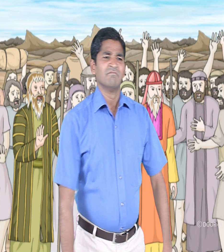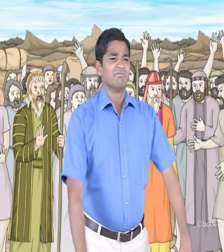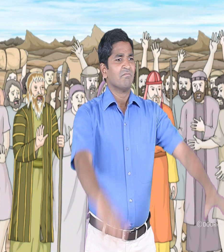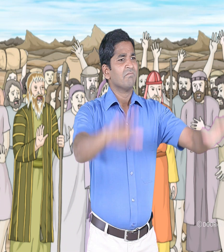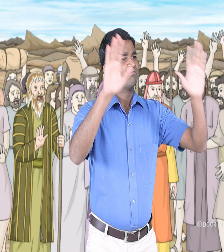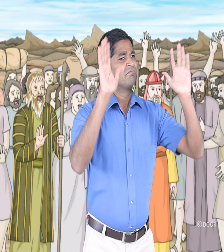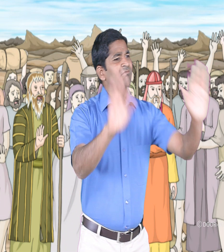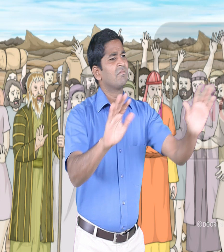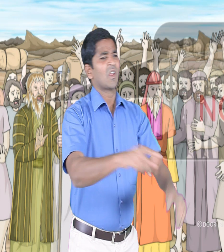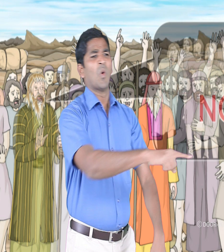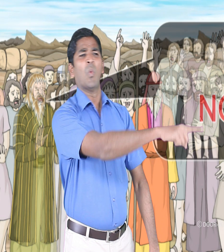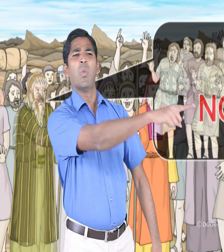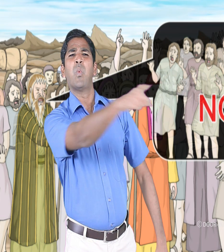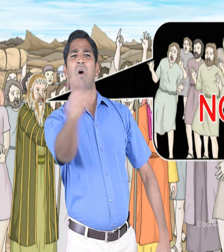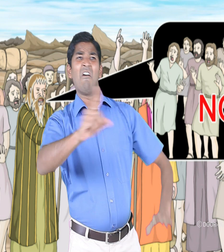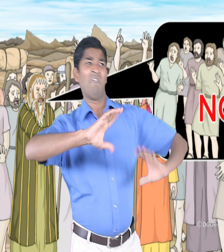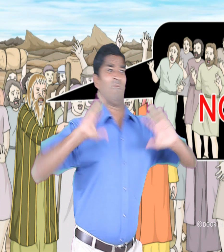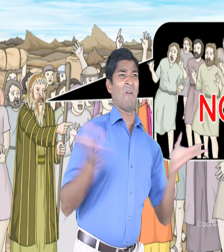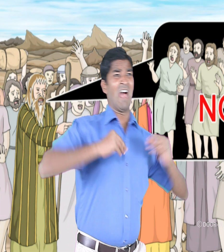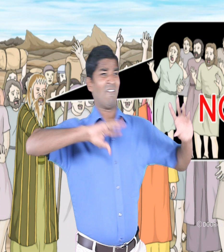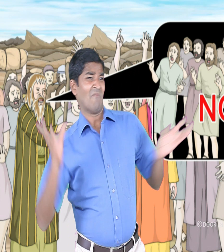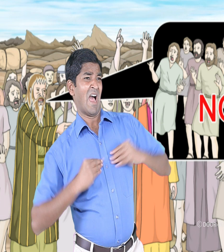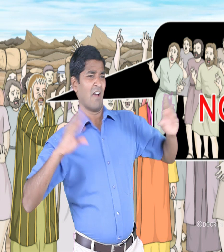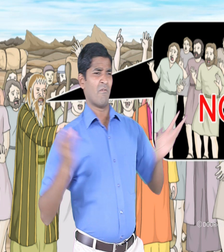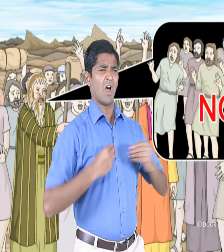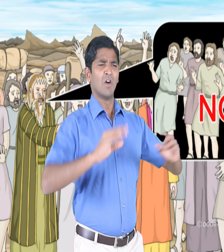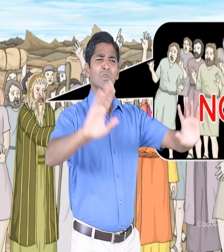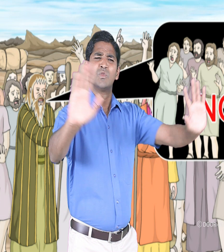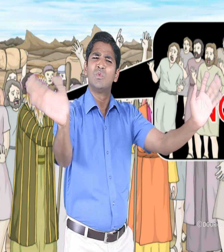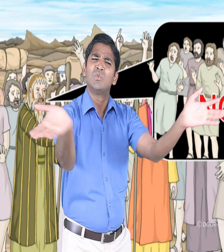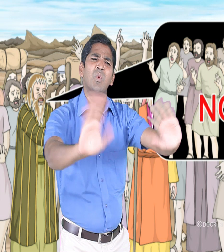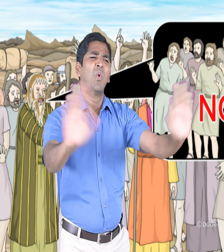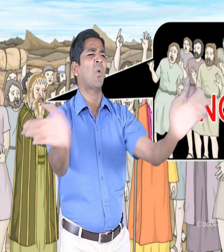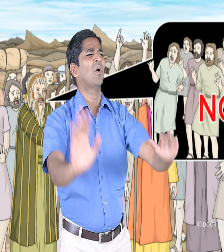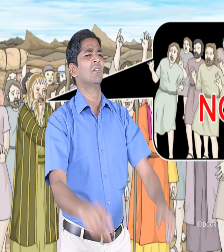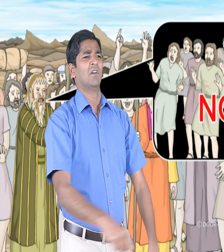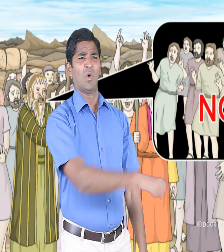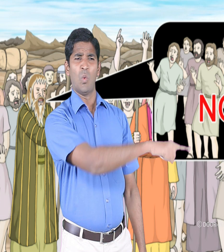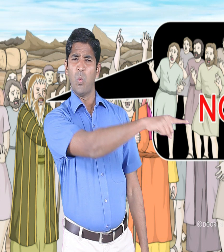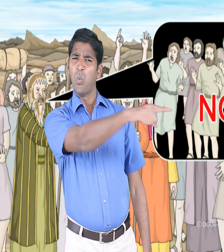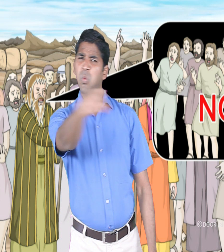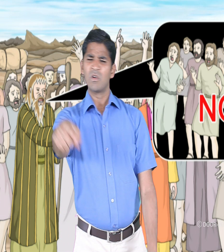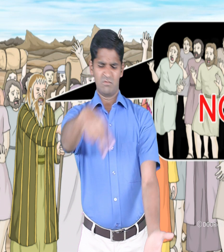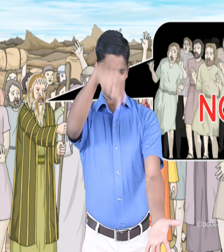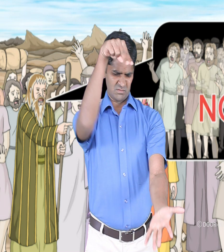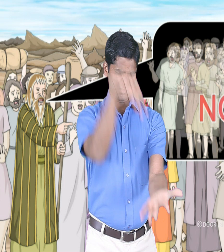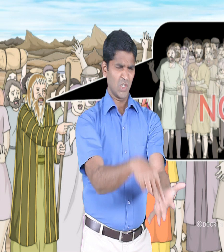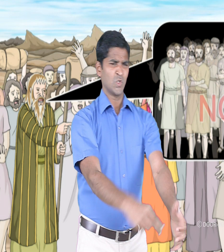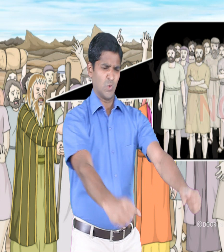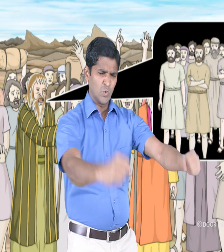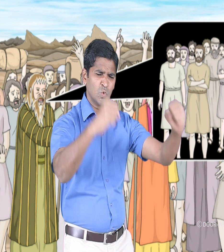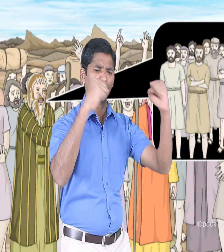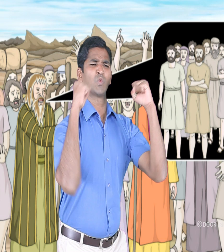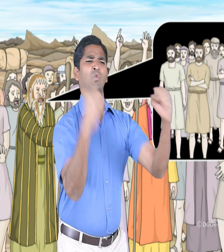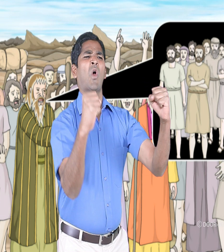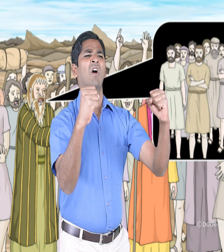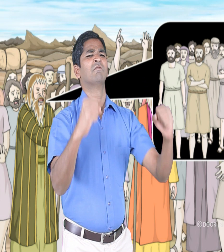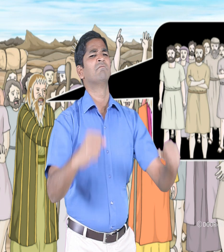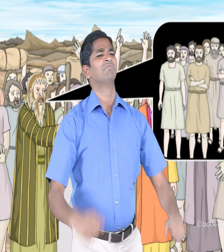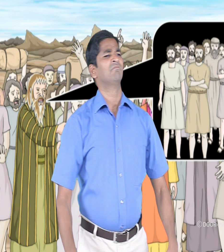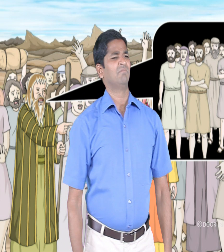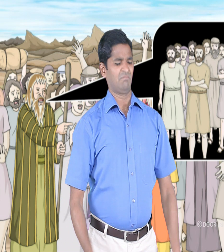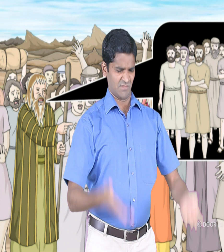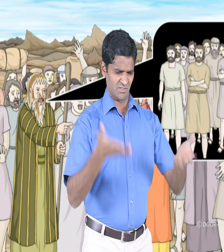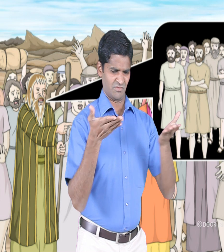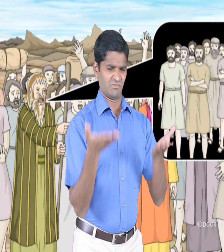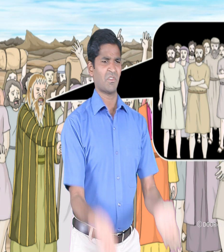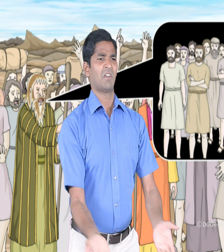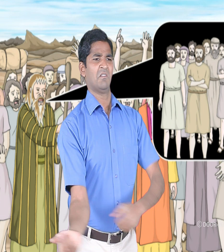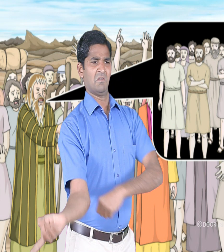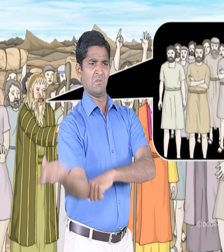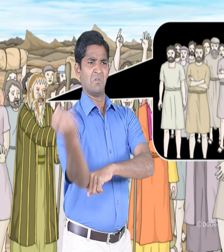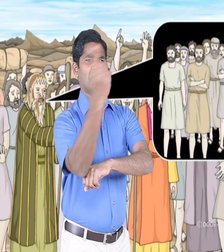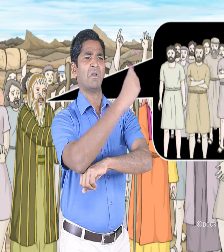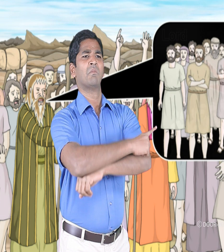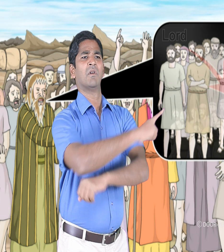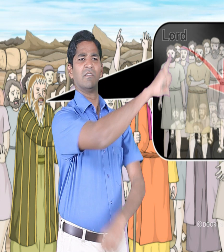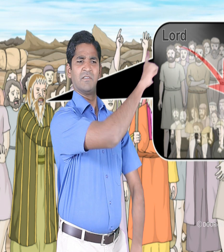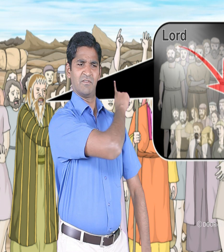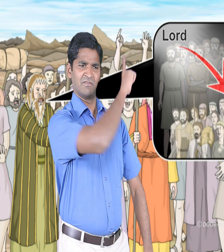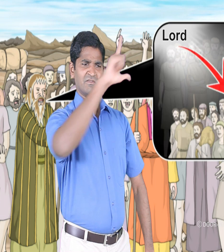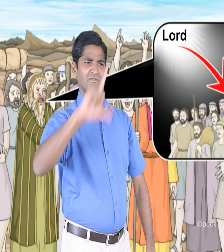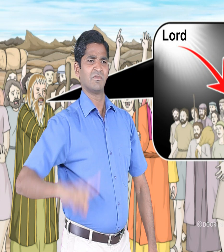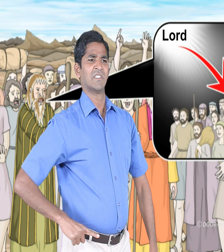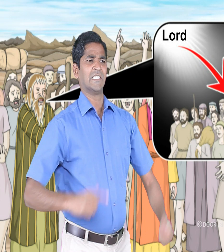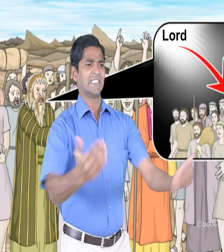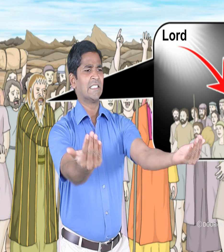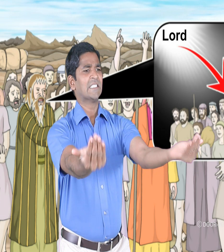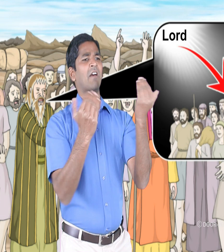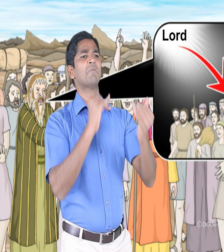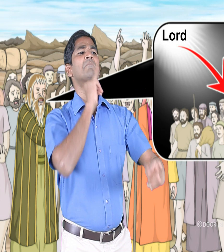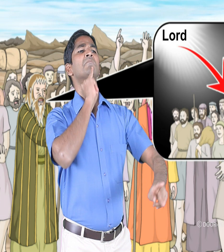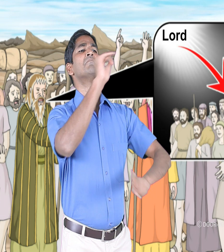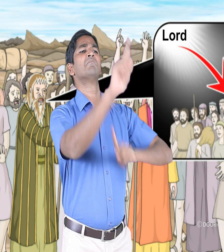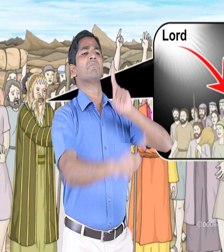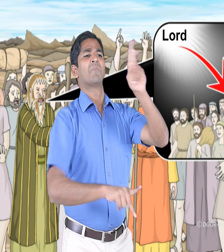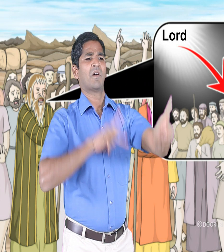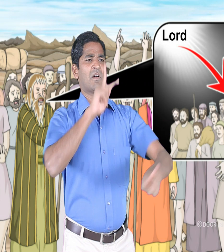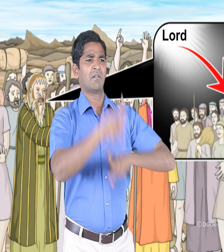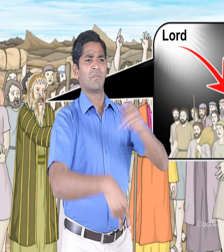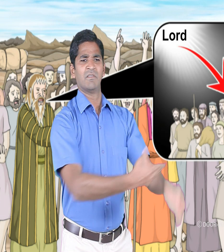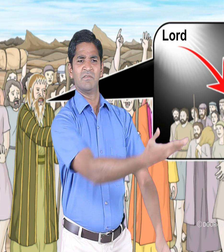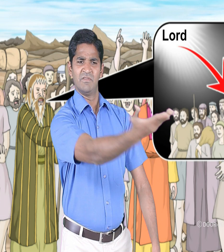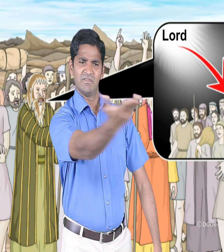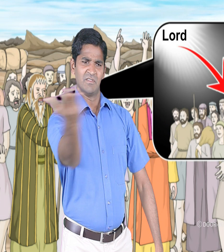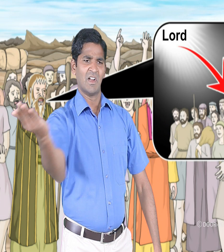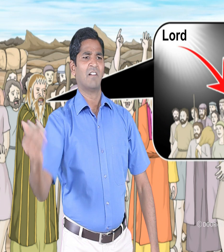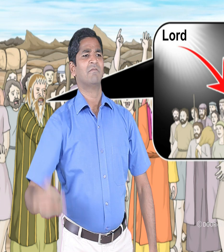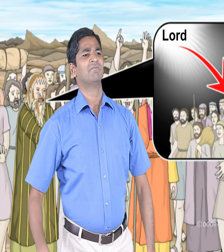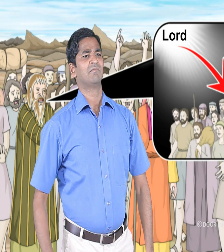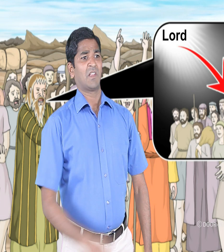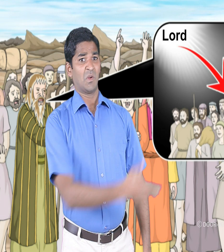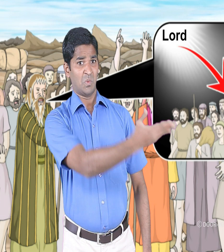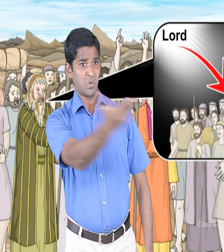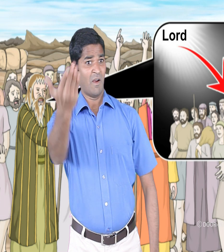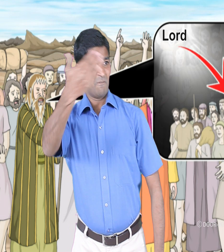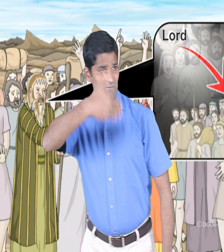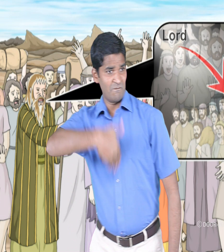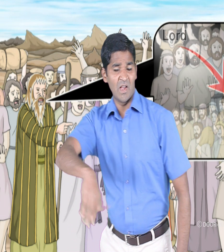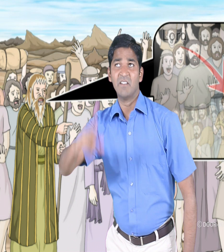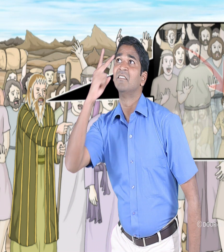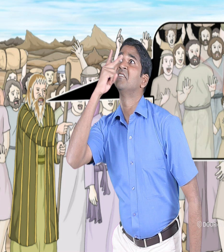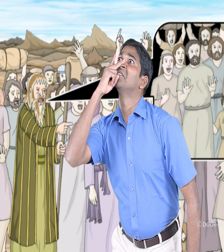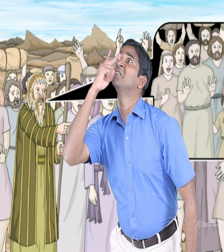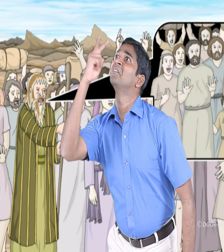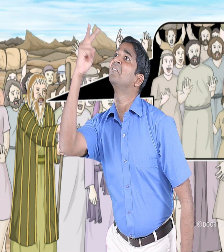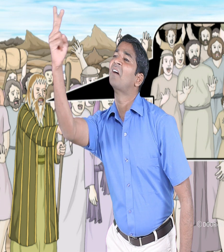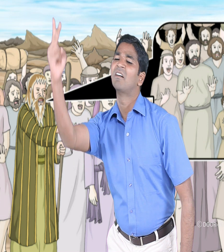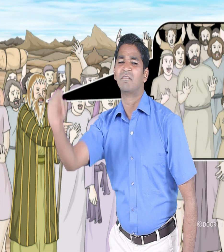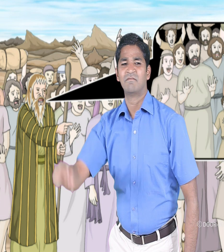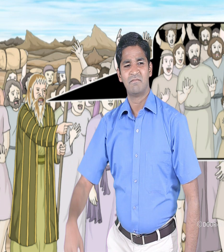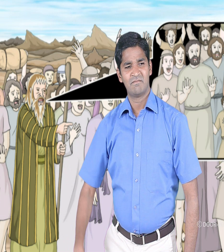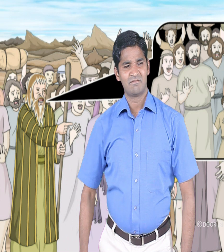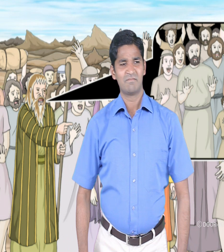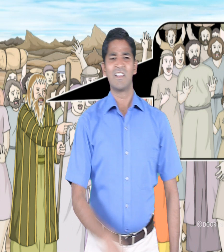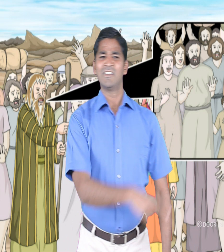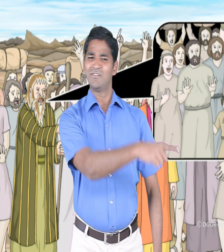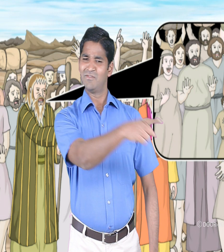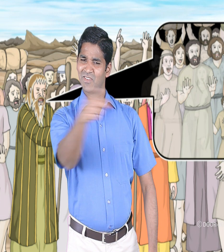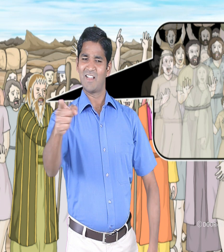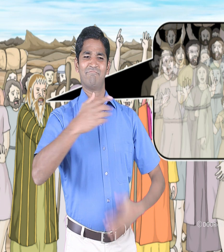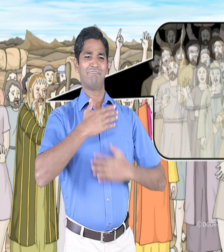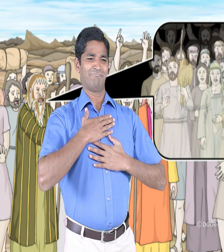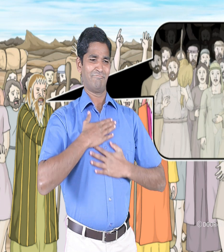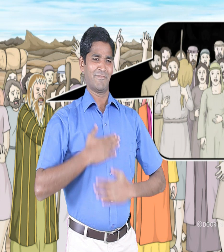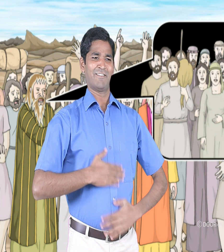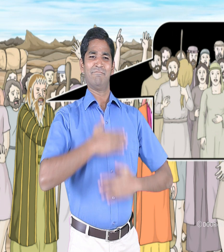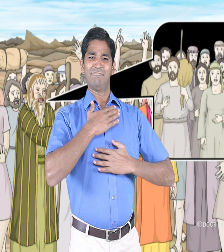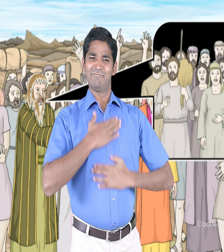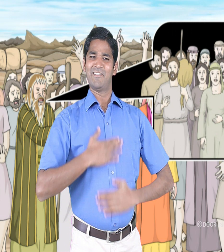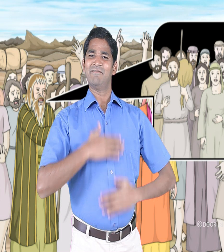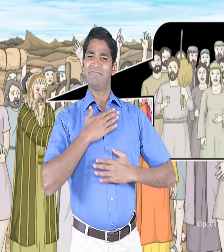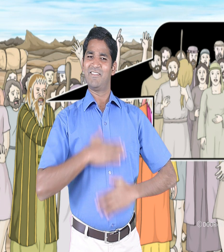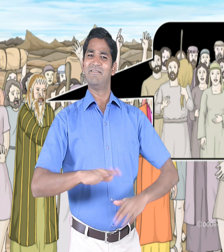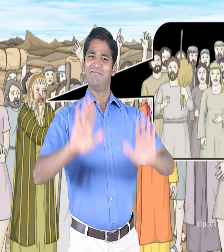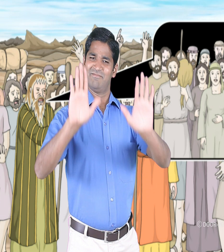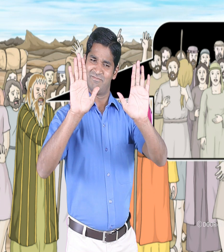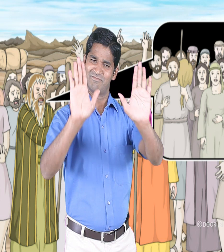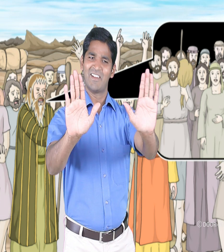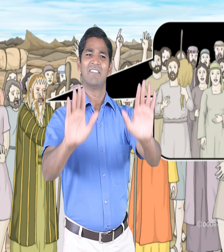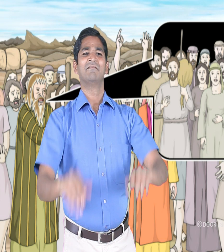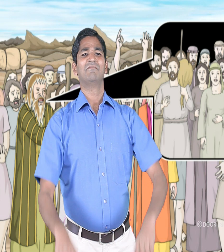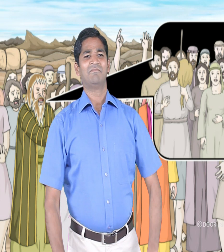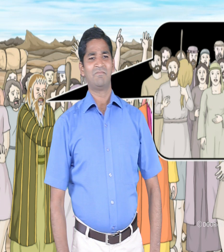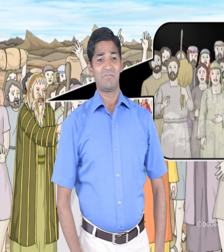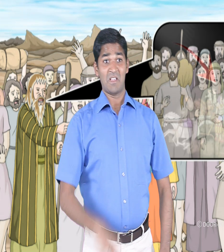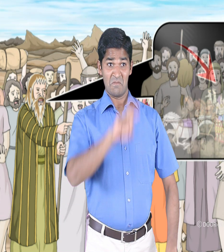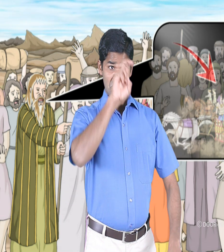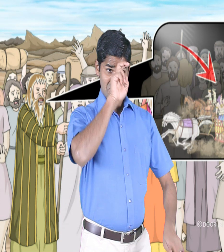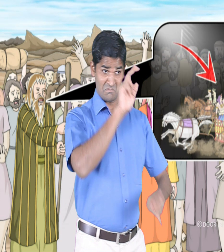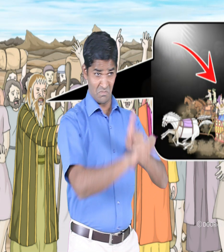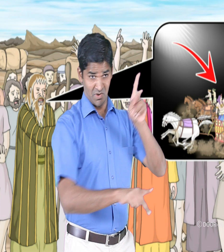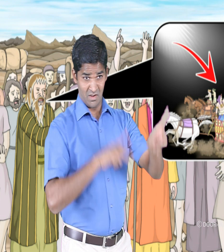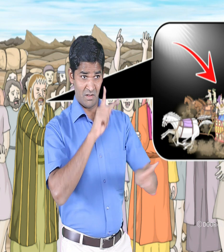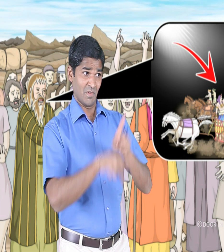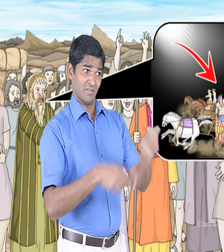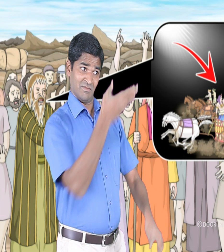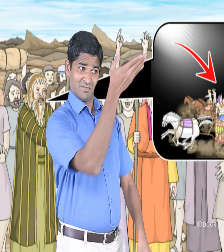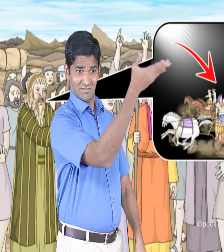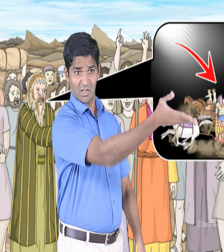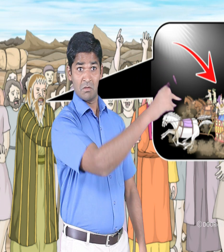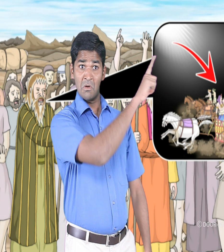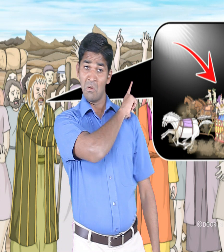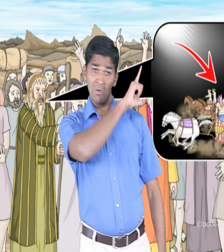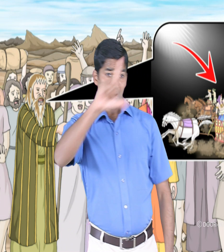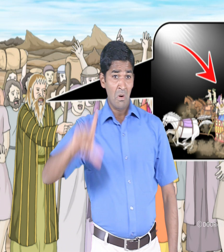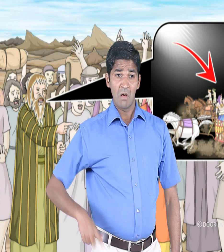But Moses told the people, “Do not be afraid. Stand firm and you will see the LORD’s salvation, which He will accomplish for you today;